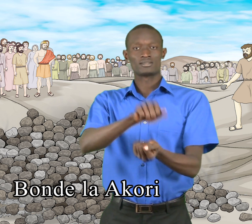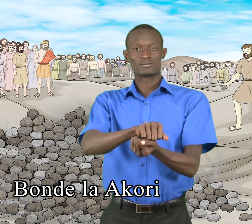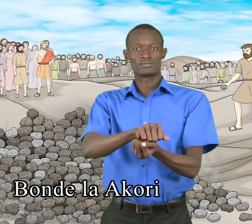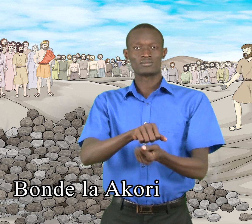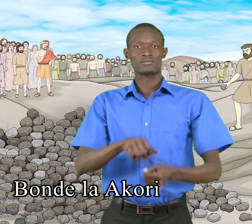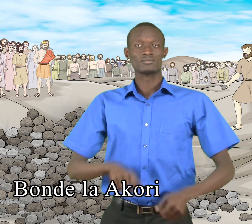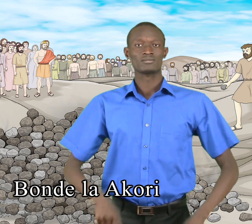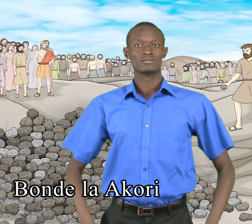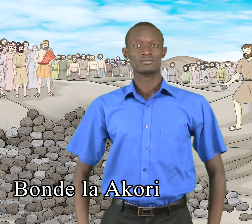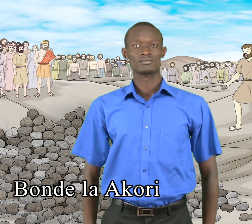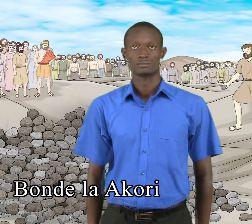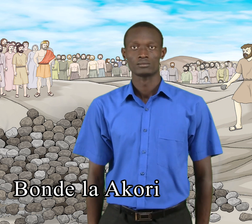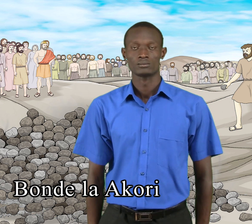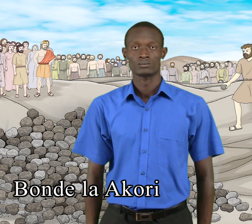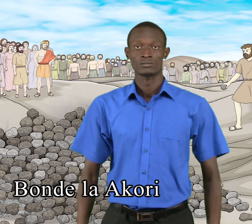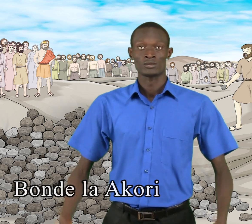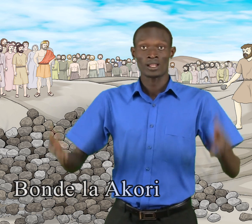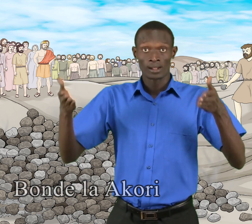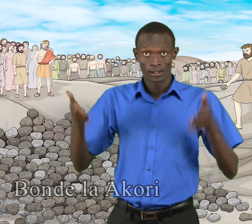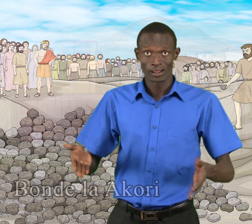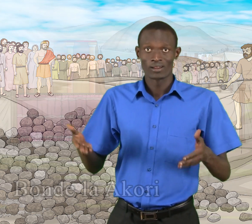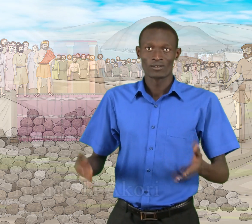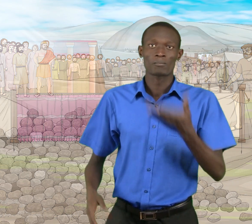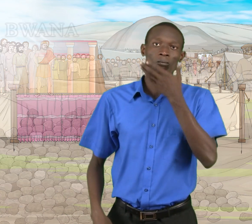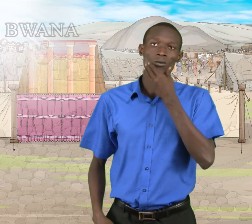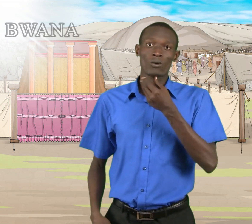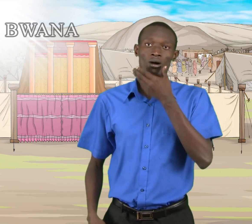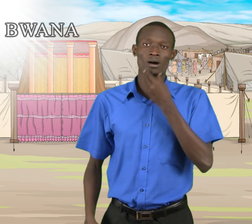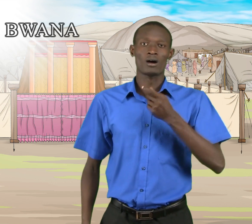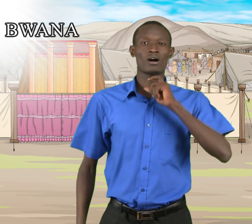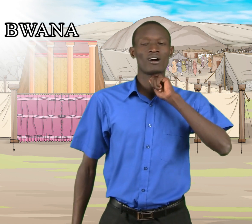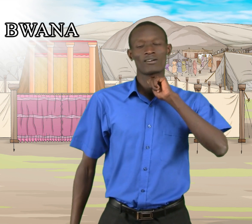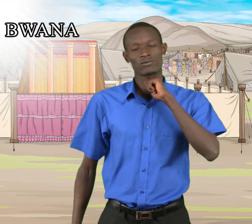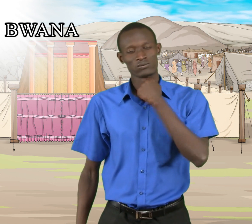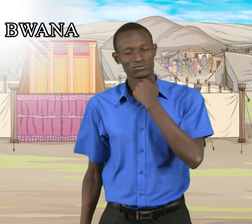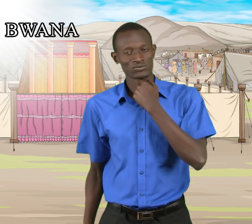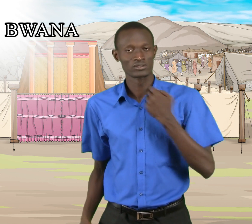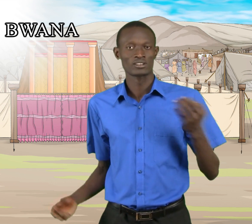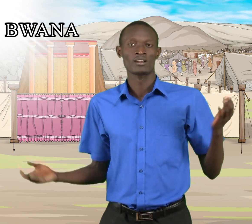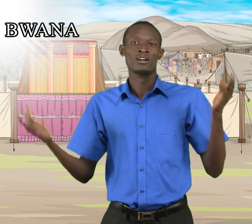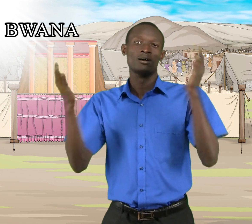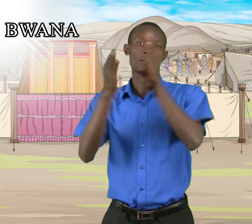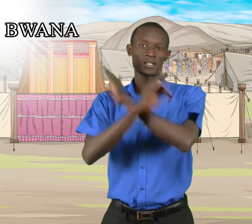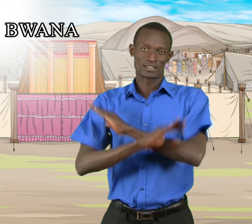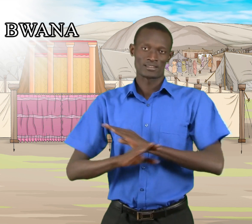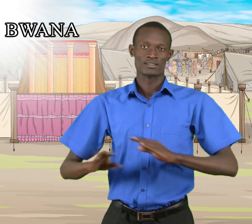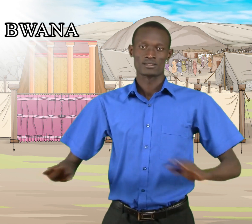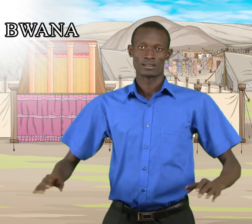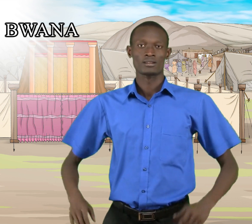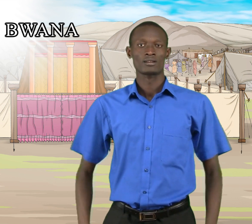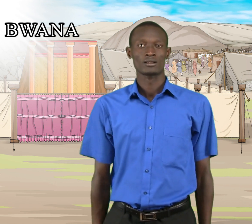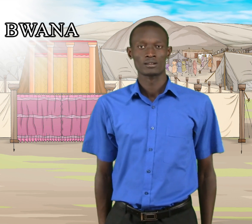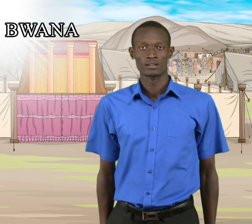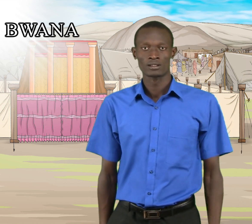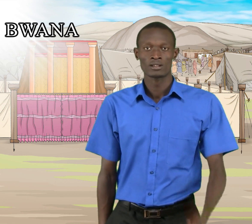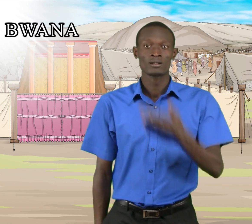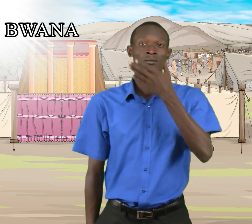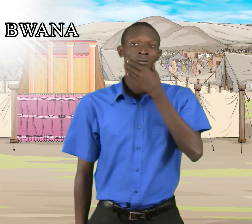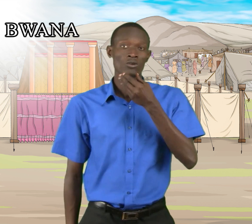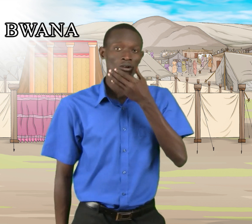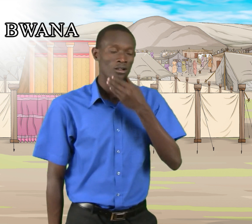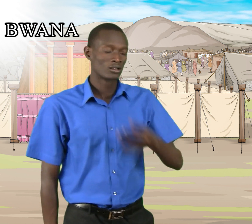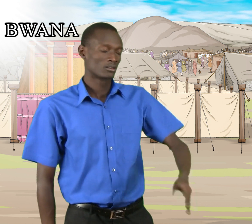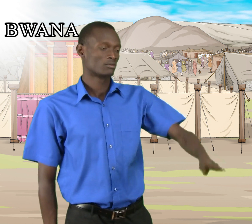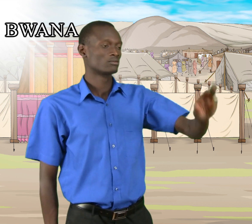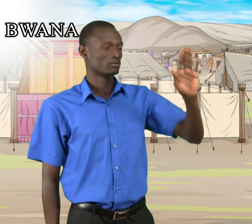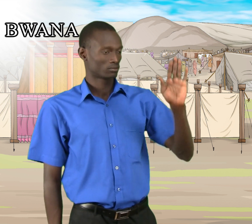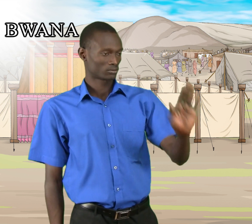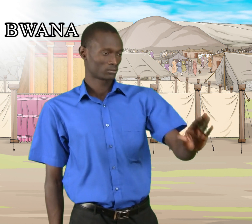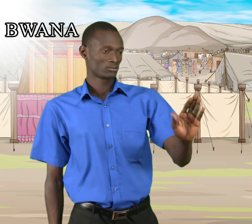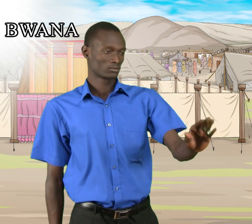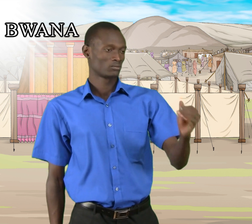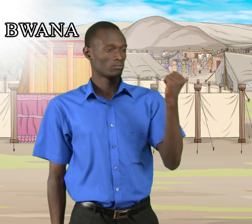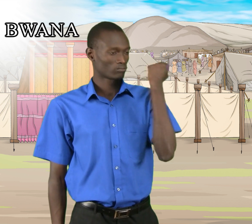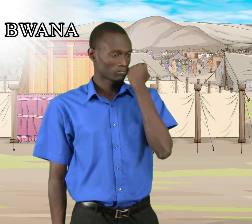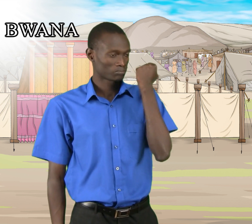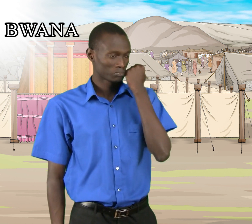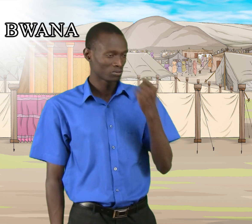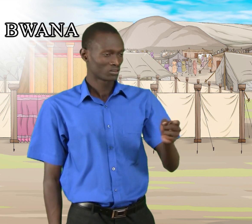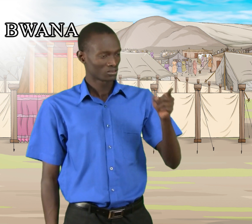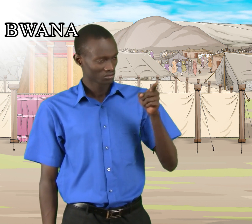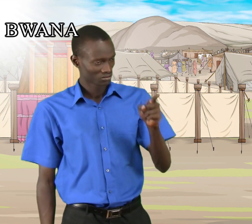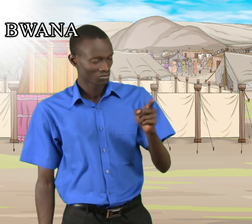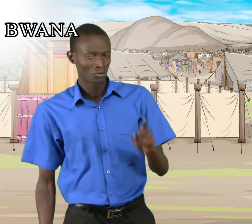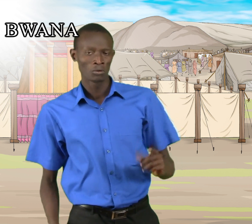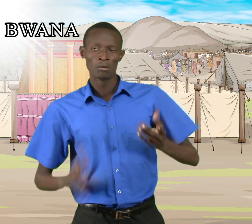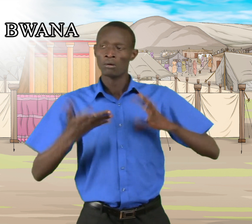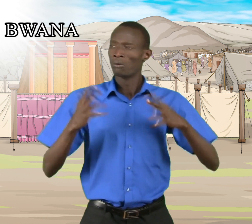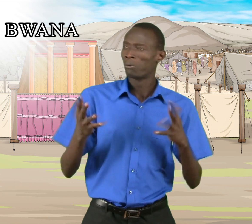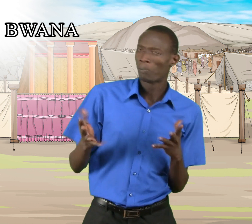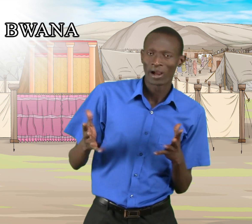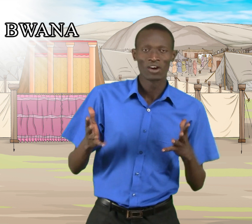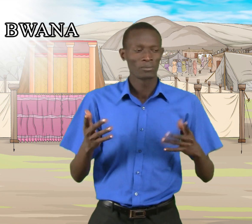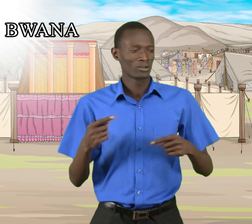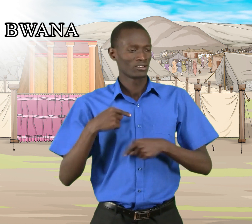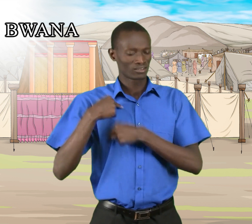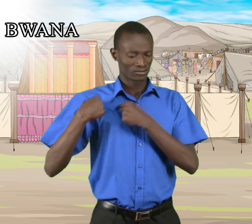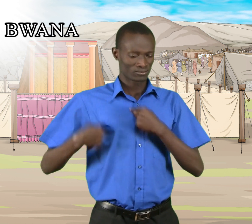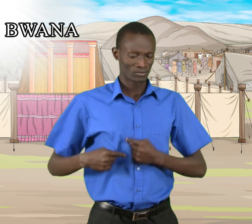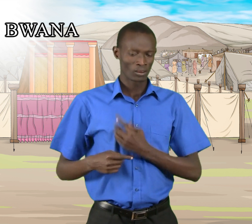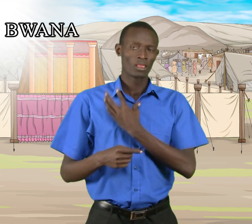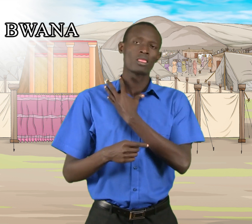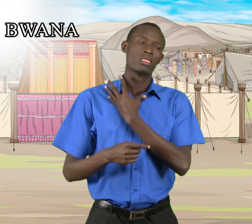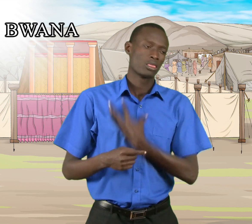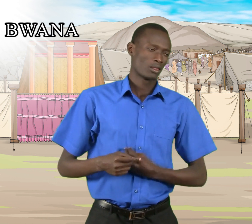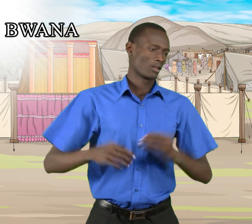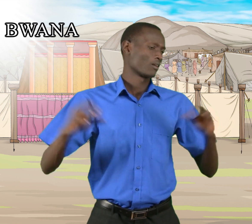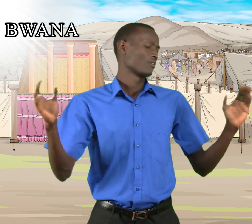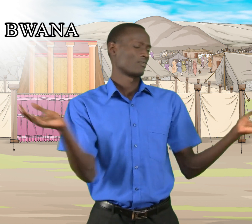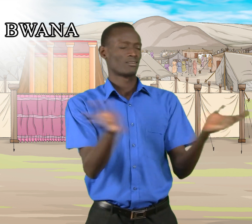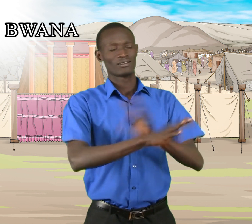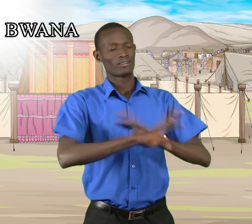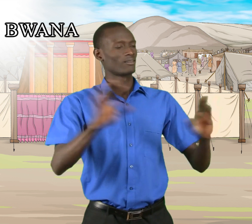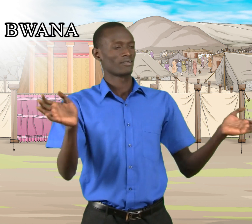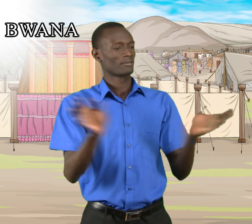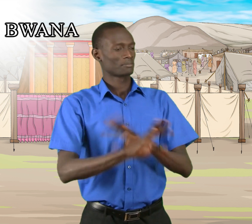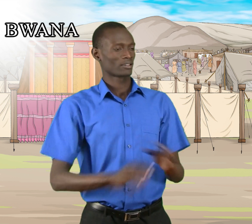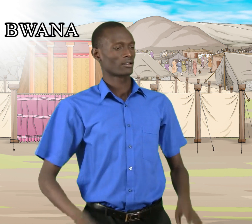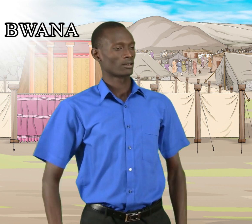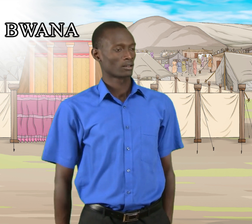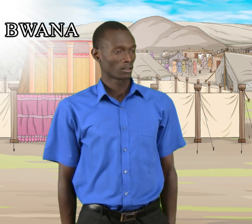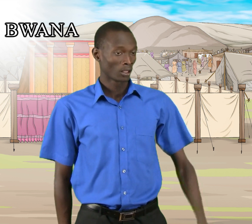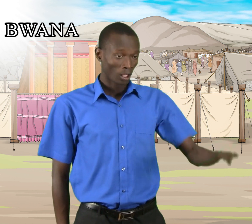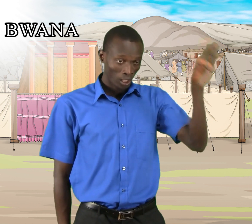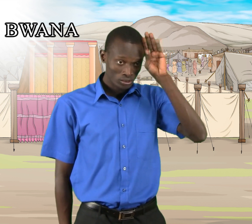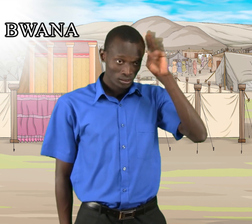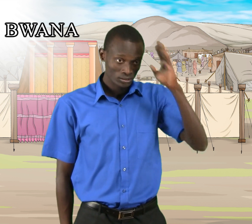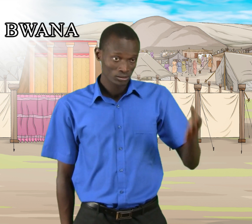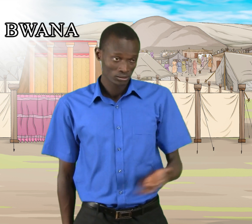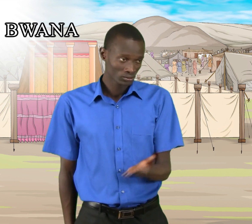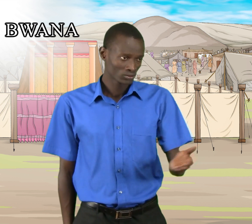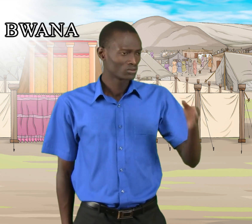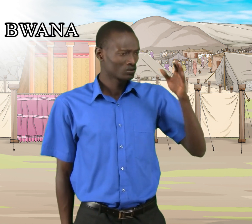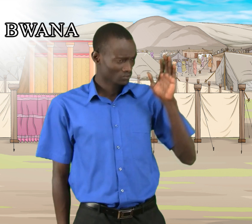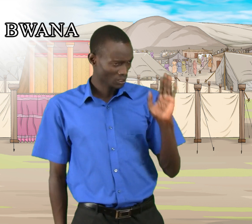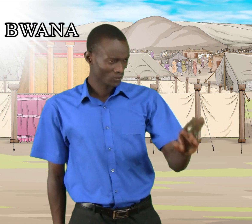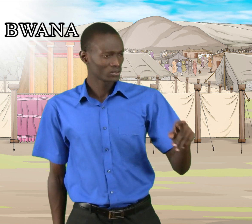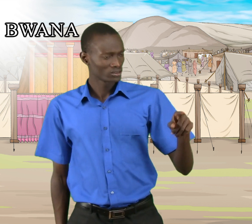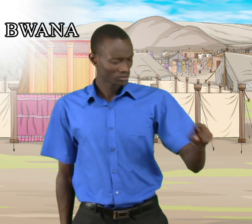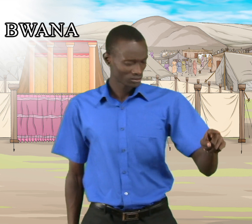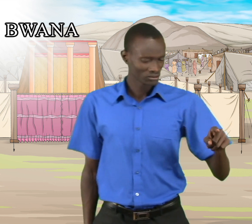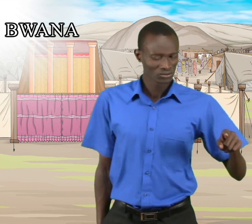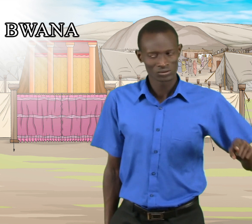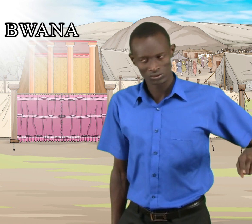Then the LORD said to Joshua, “Do not be afraid or discouraged.